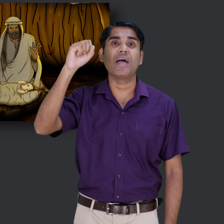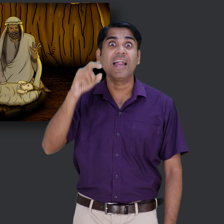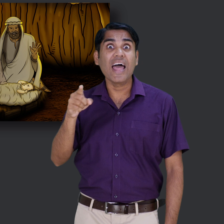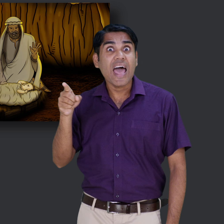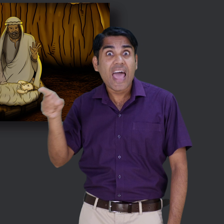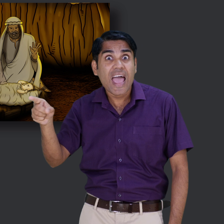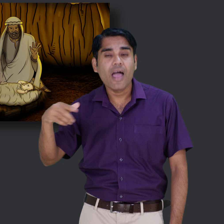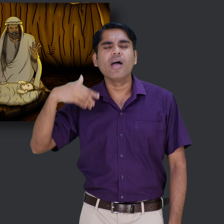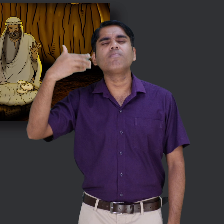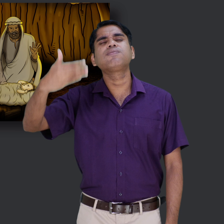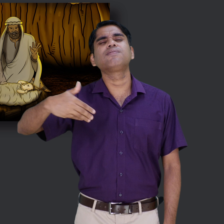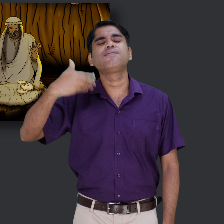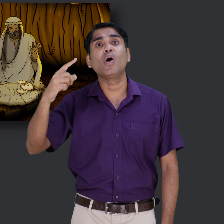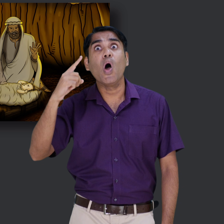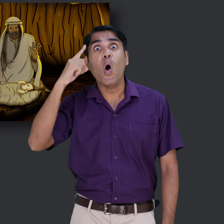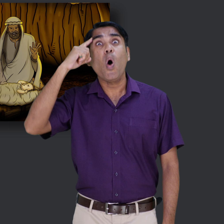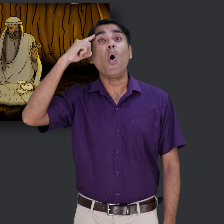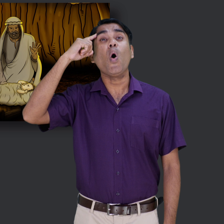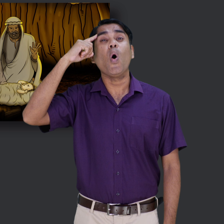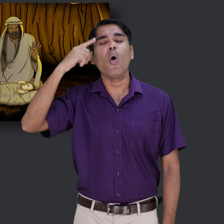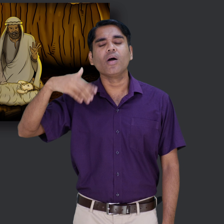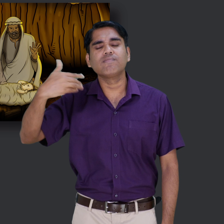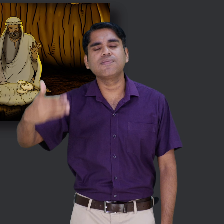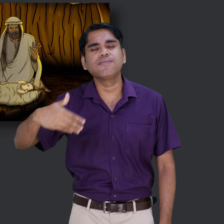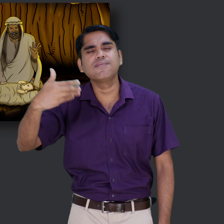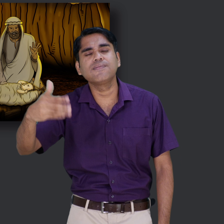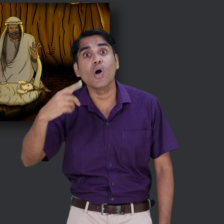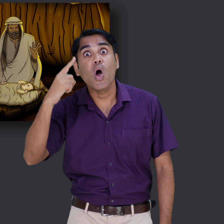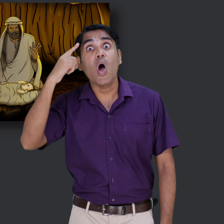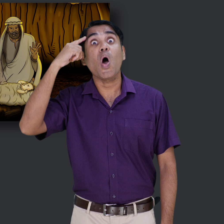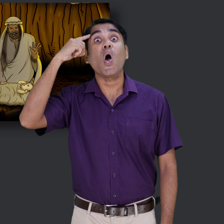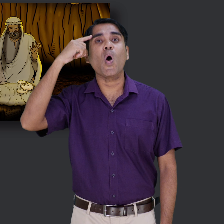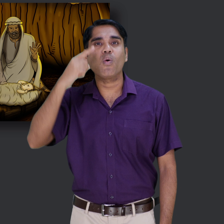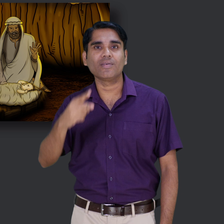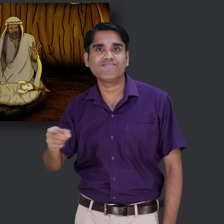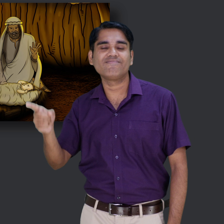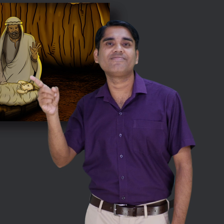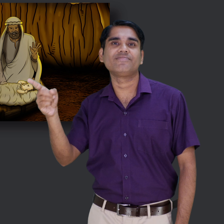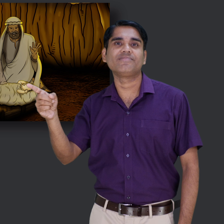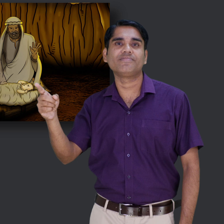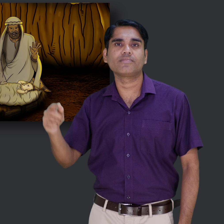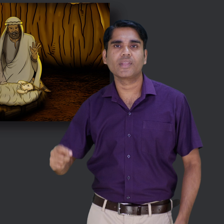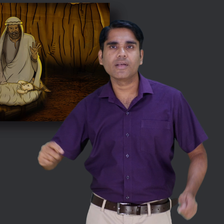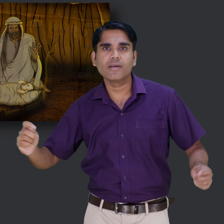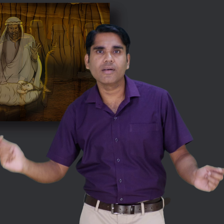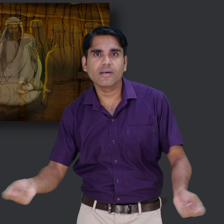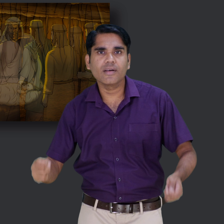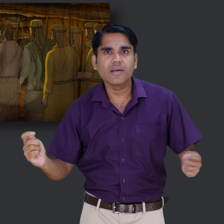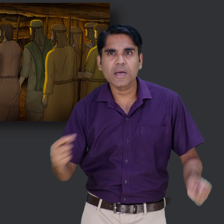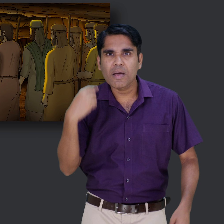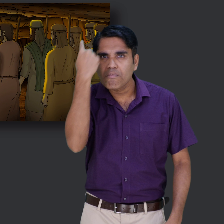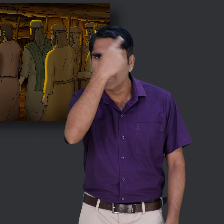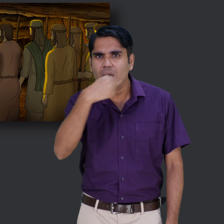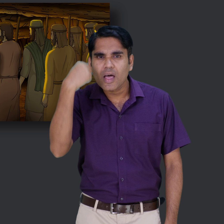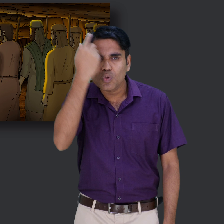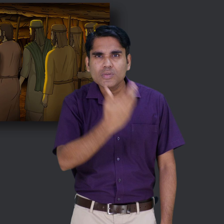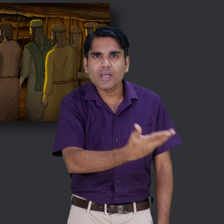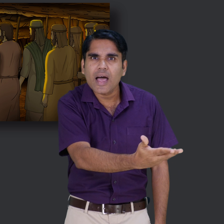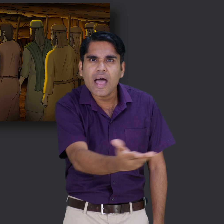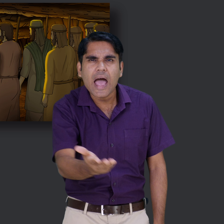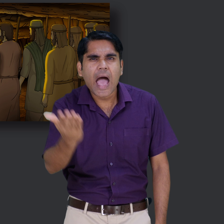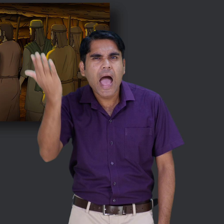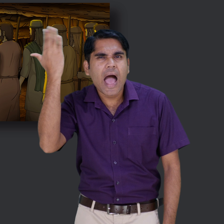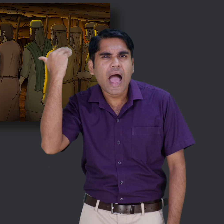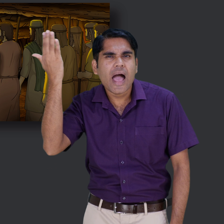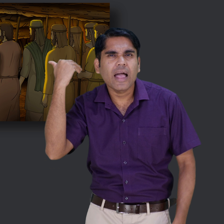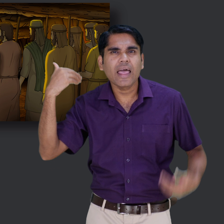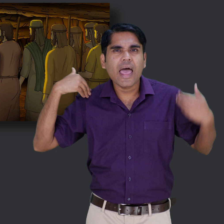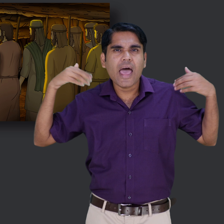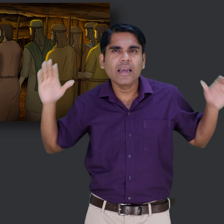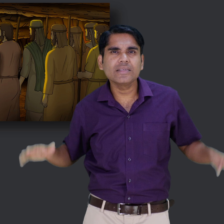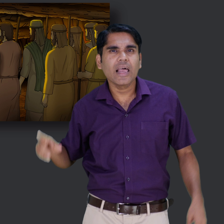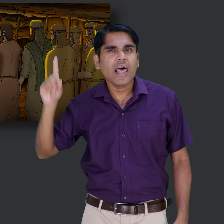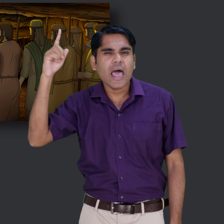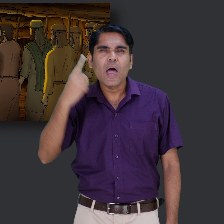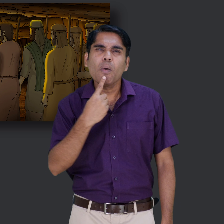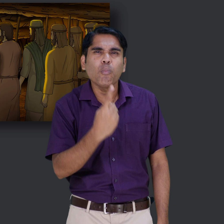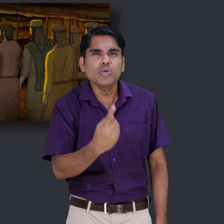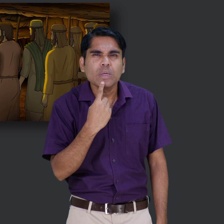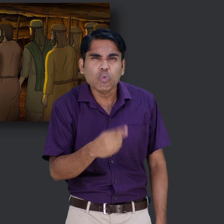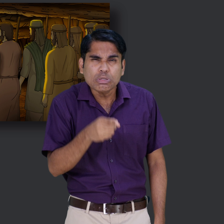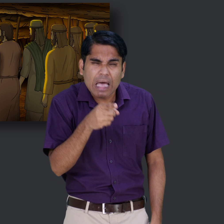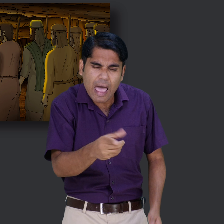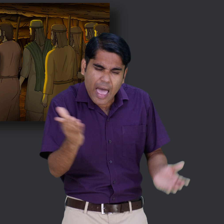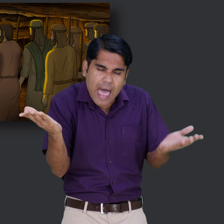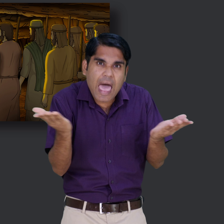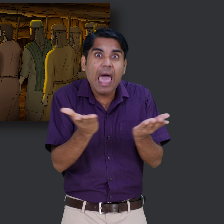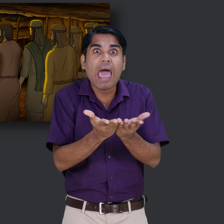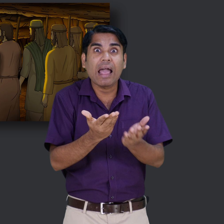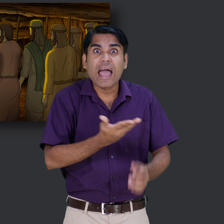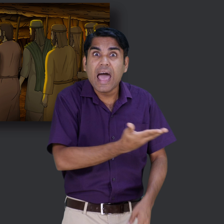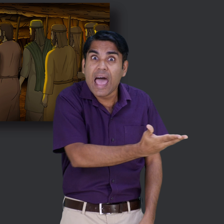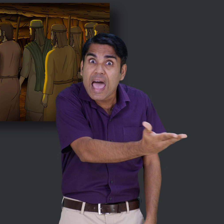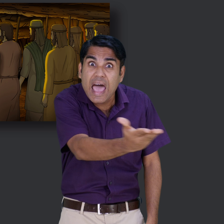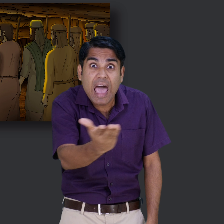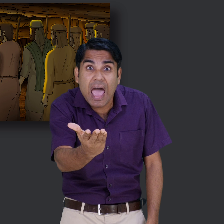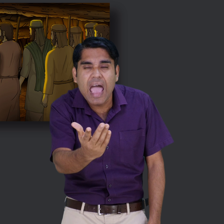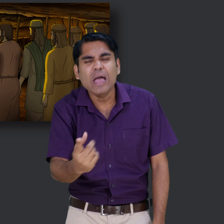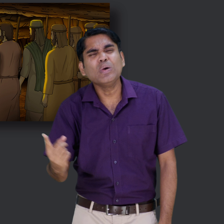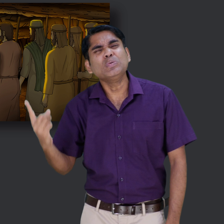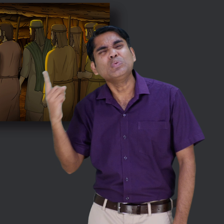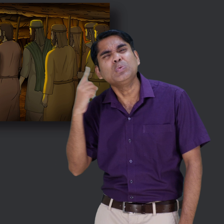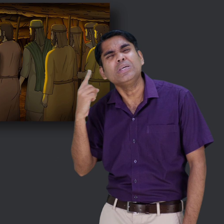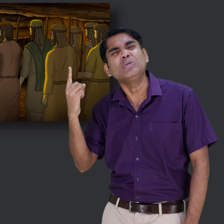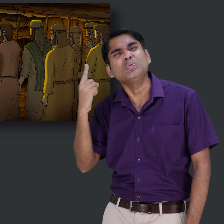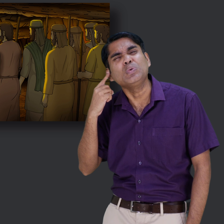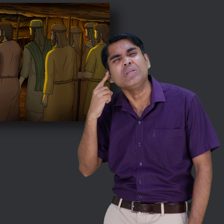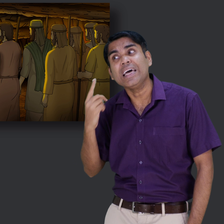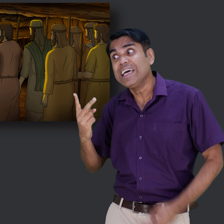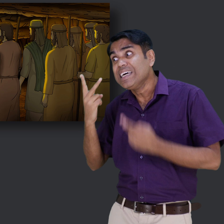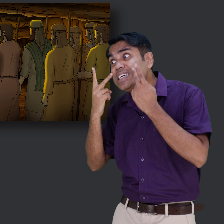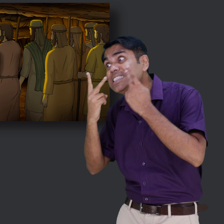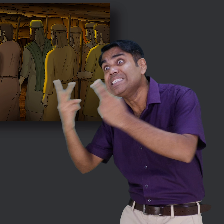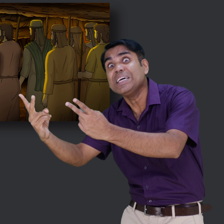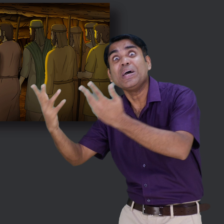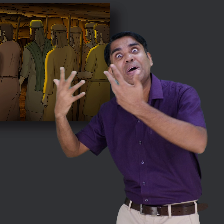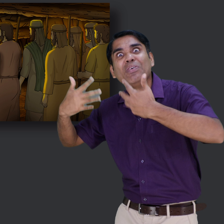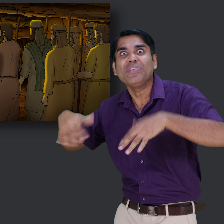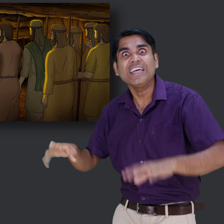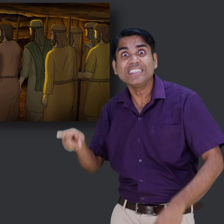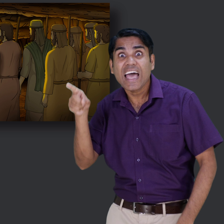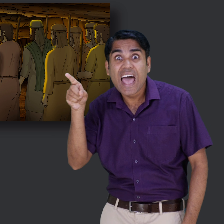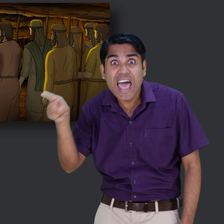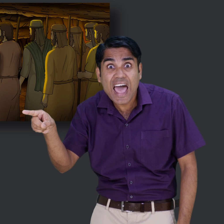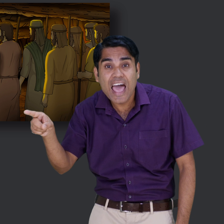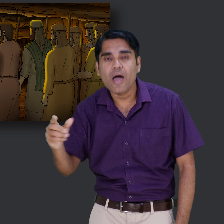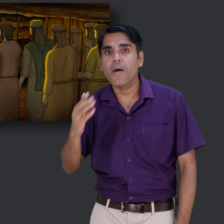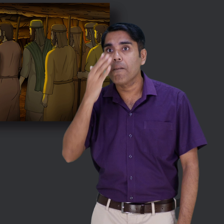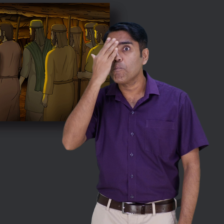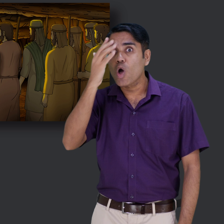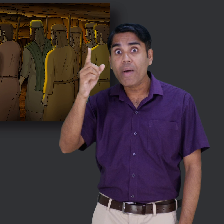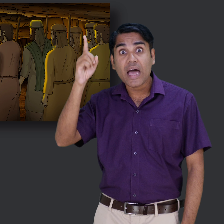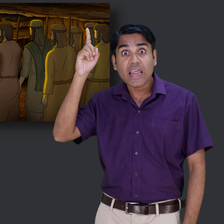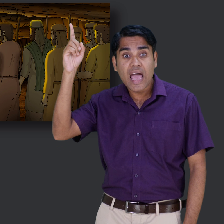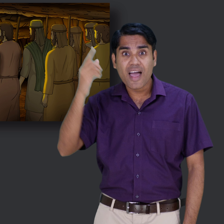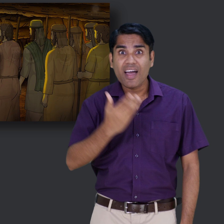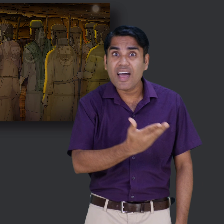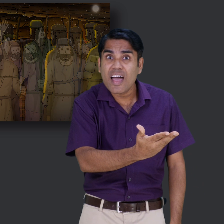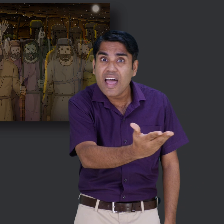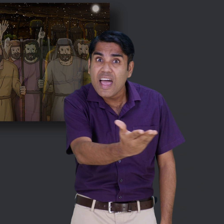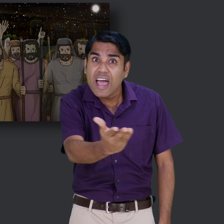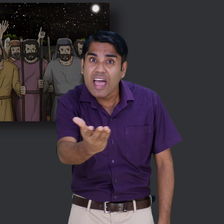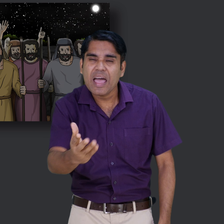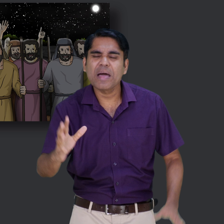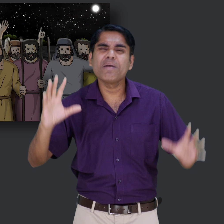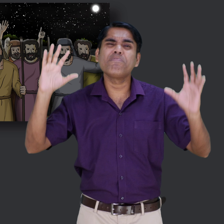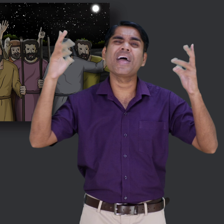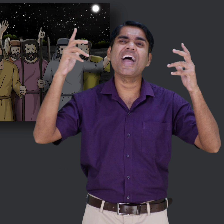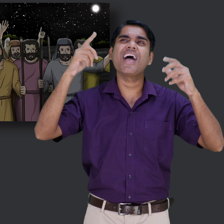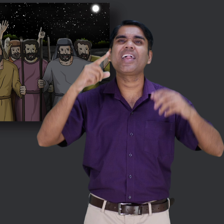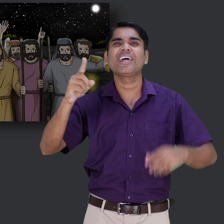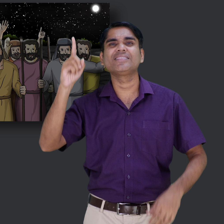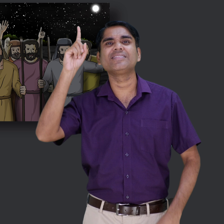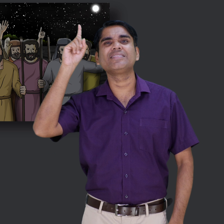But Mary treasured up all these things and pondered them in her heart.